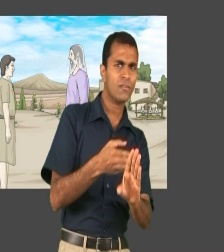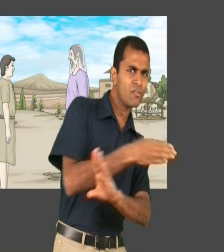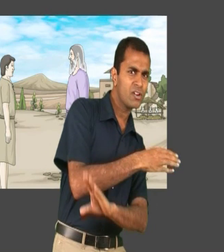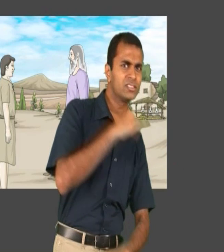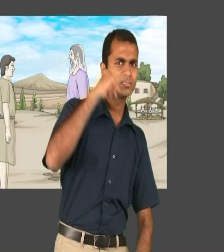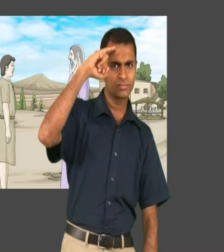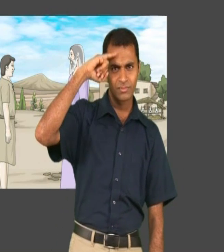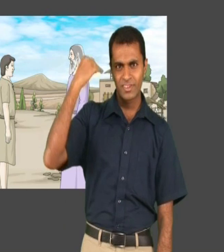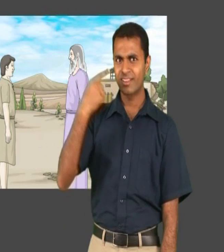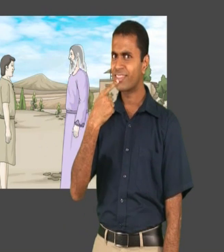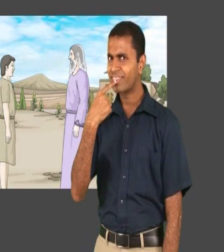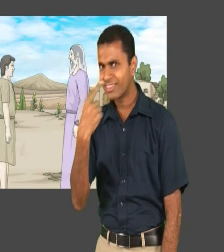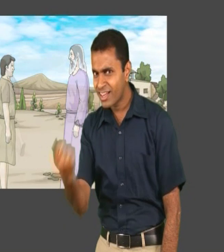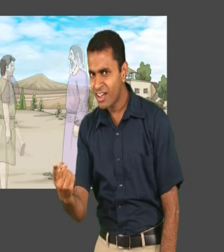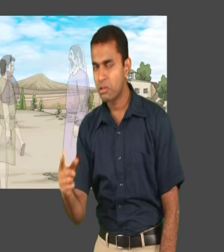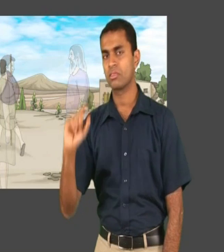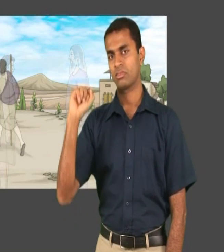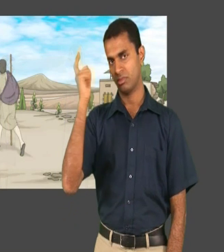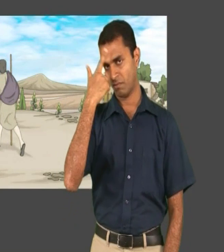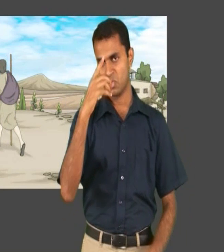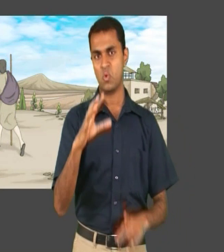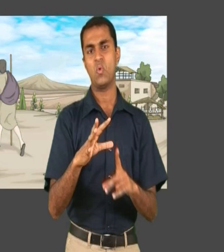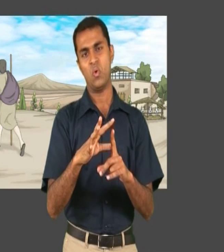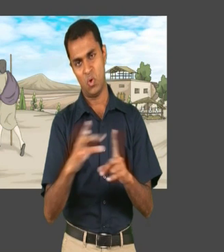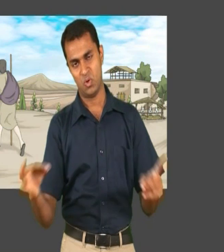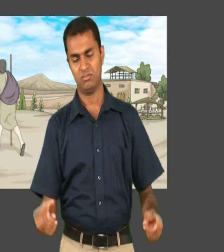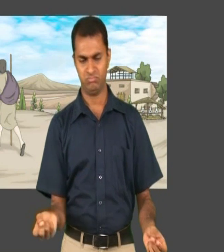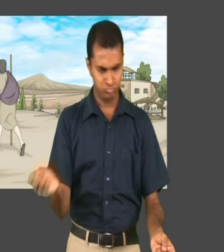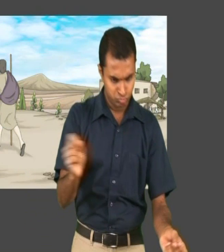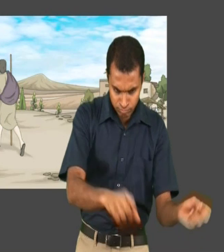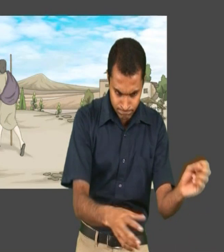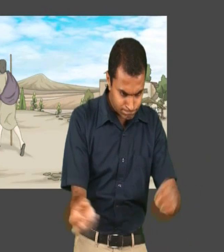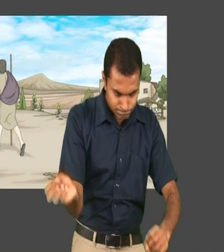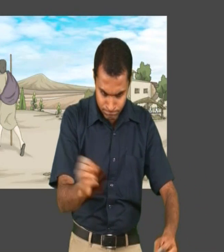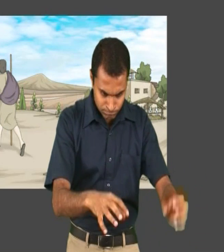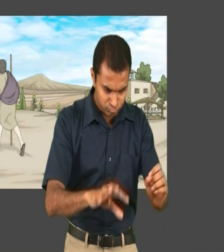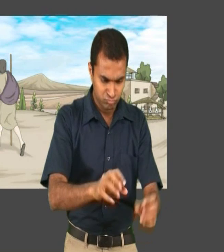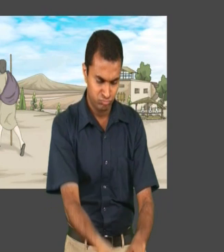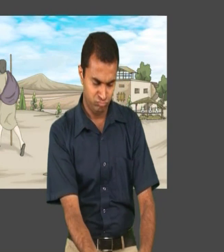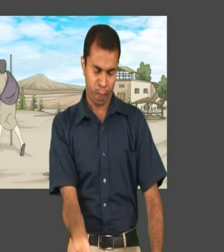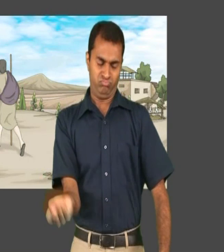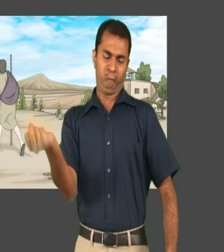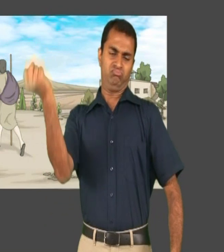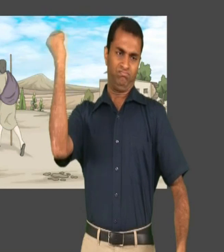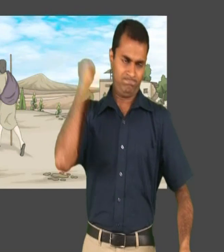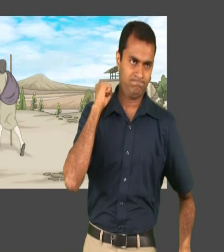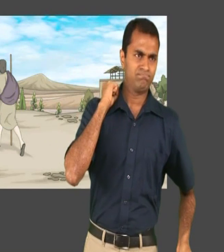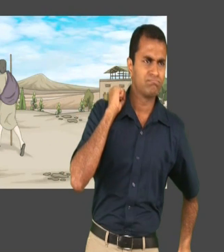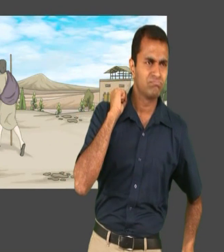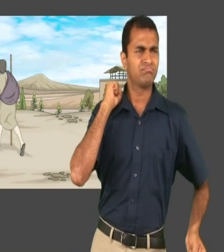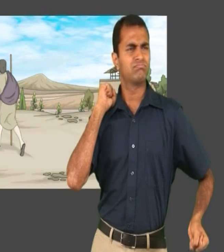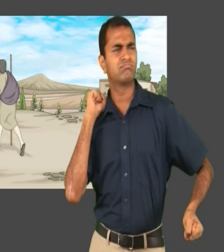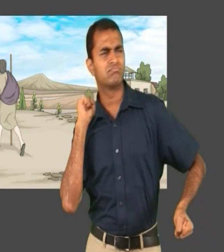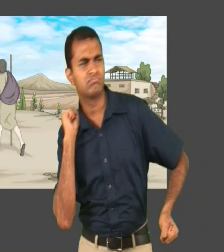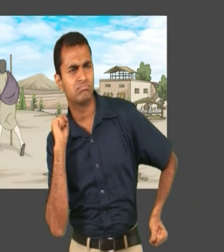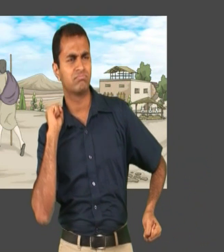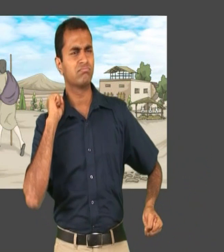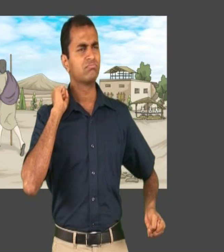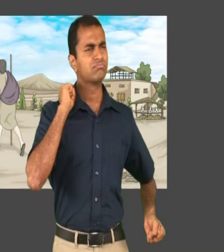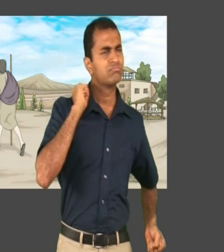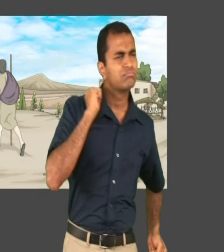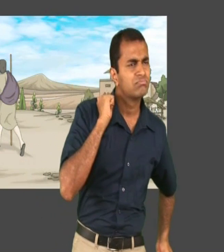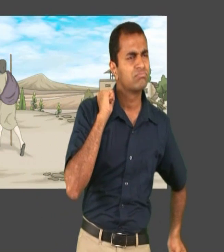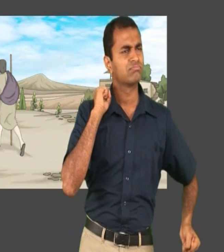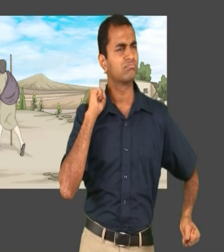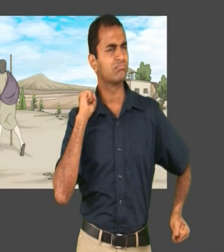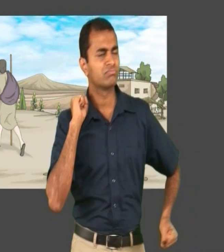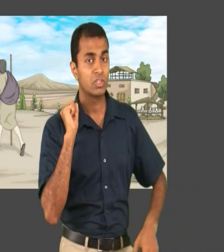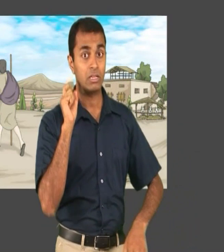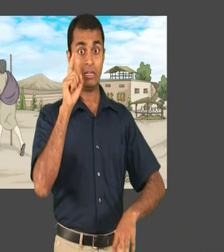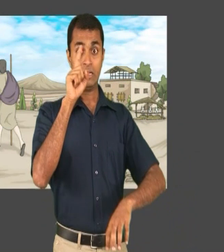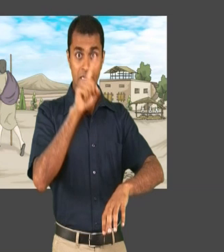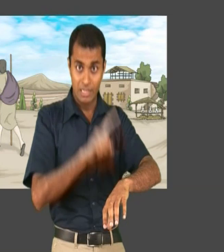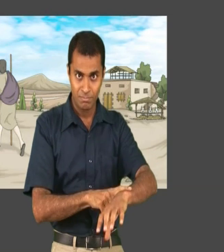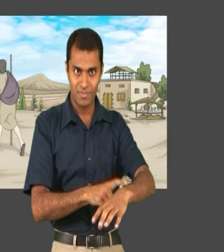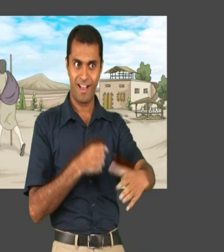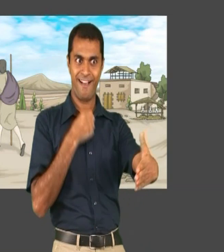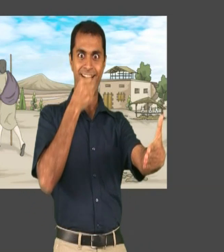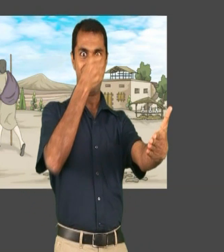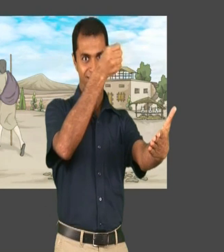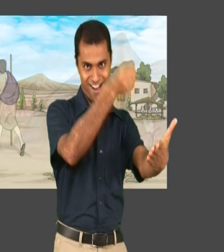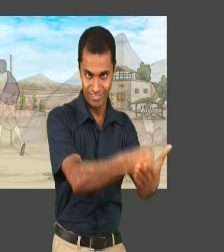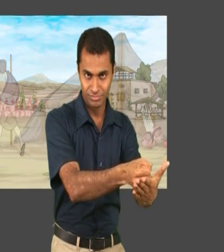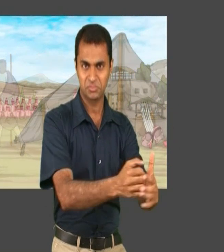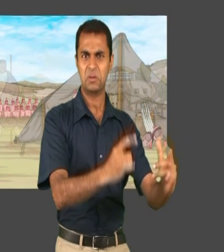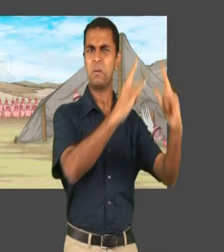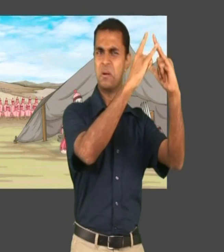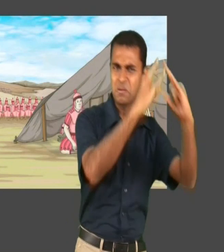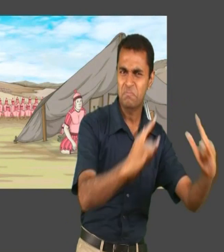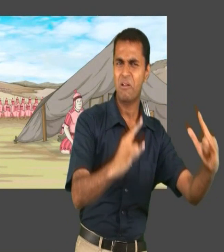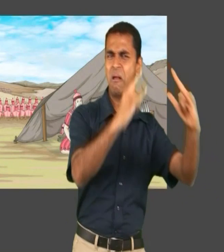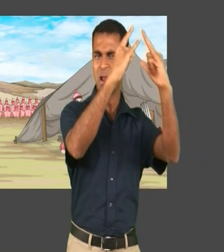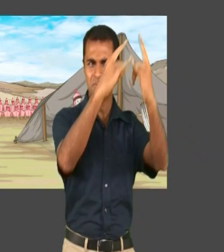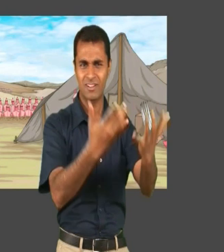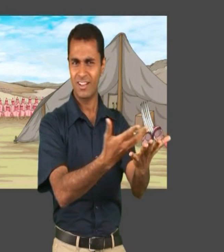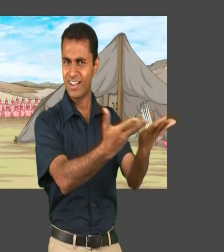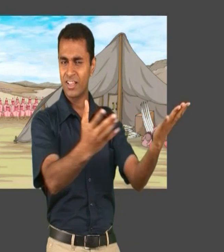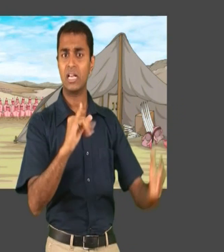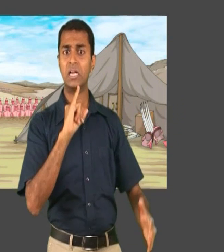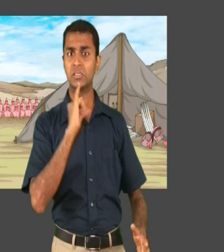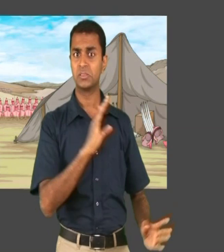So David got up early in the morning, left the flock with a keeper, loaded up, and set out as Jesse had instructed him.